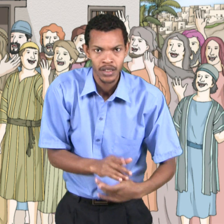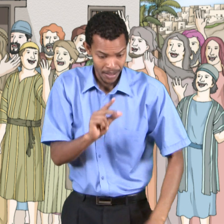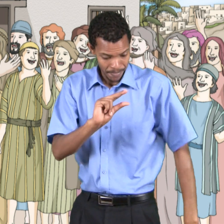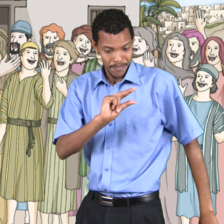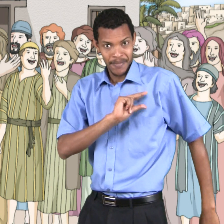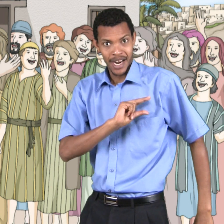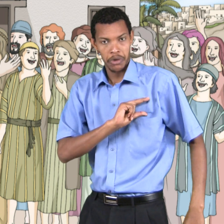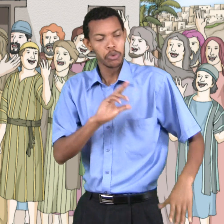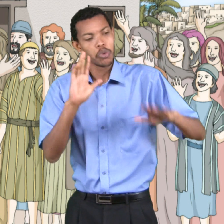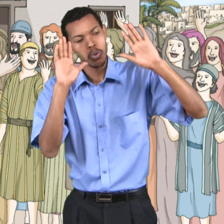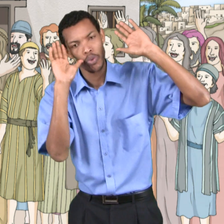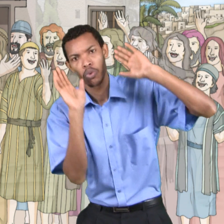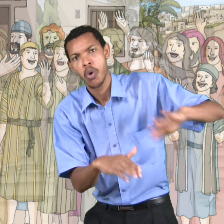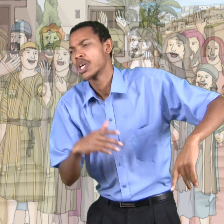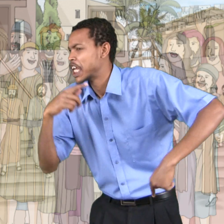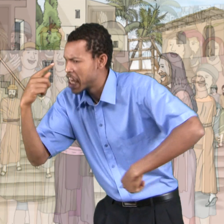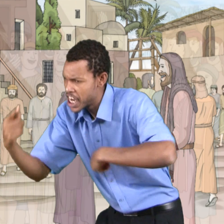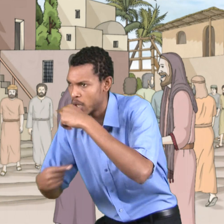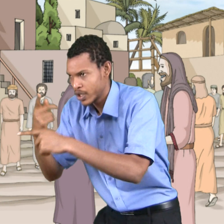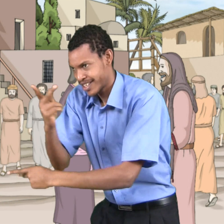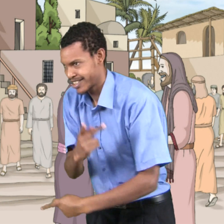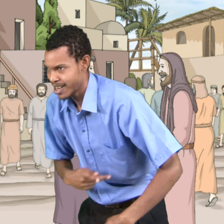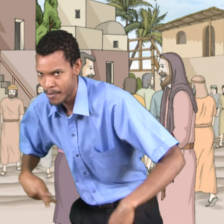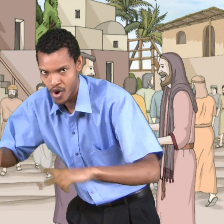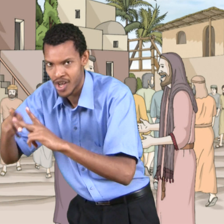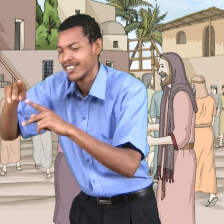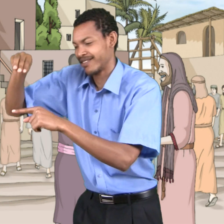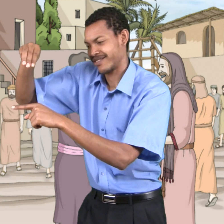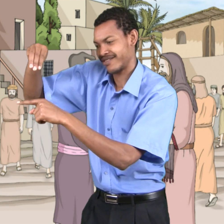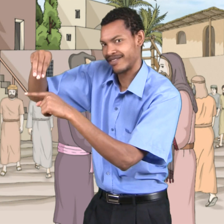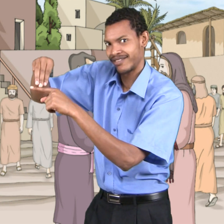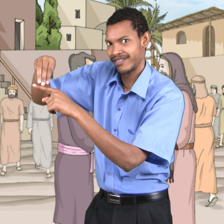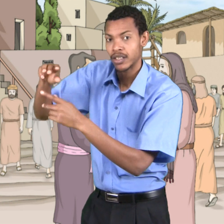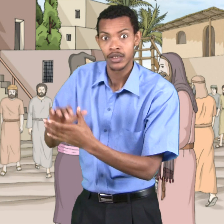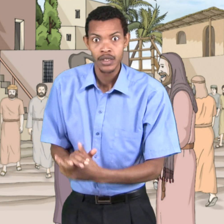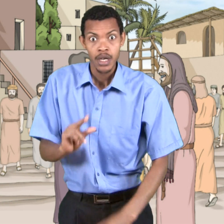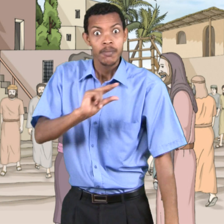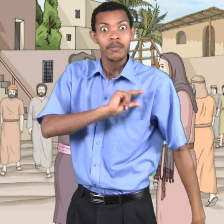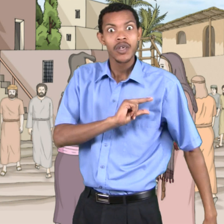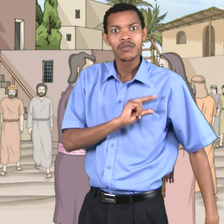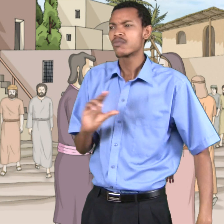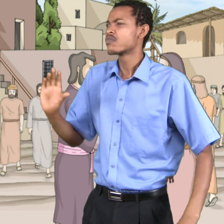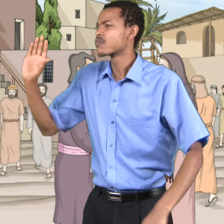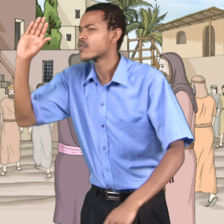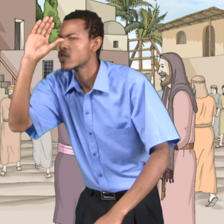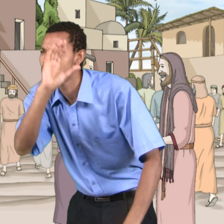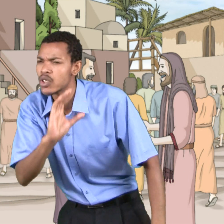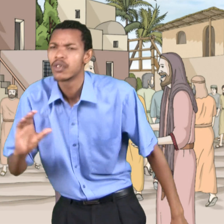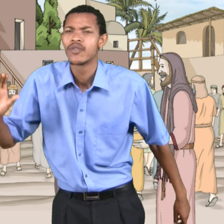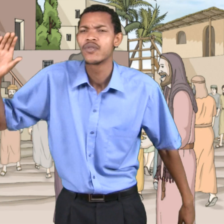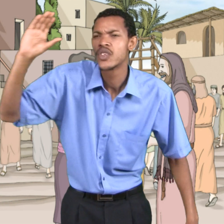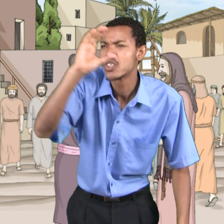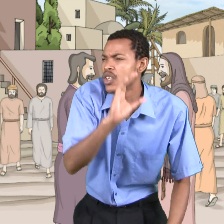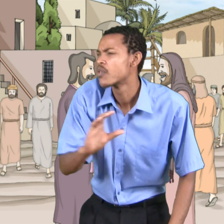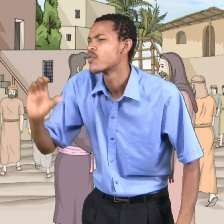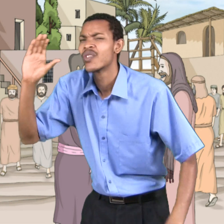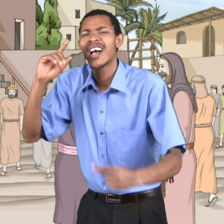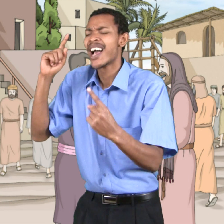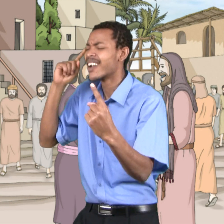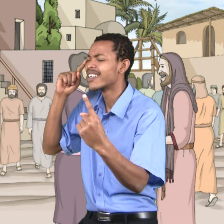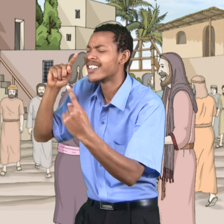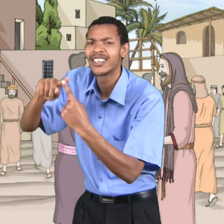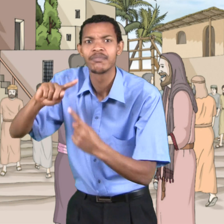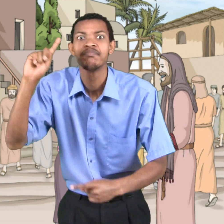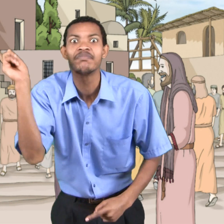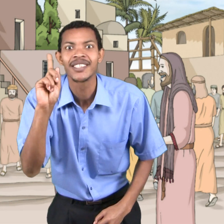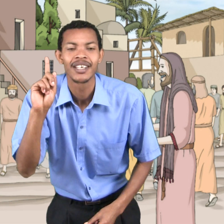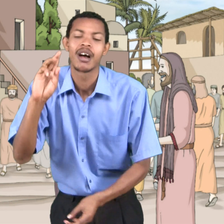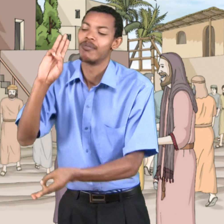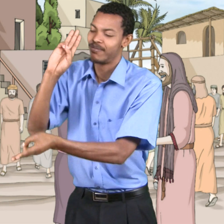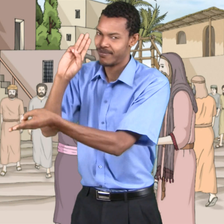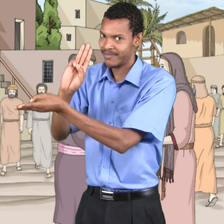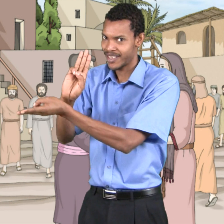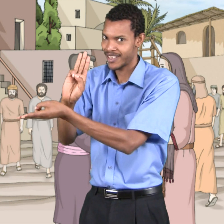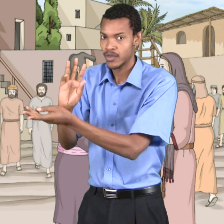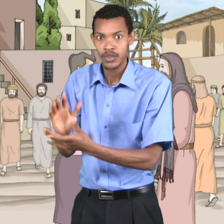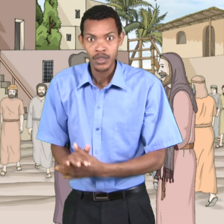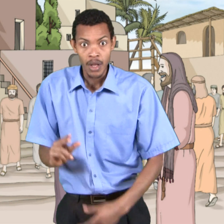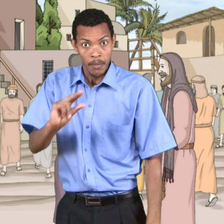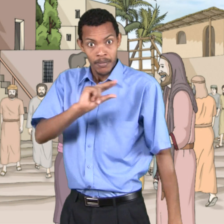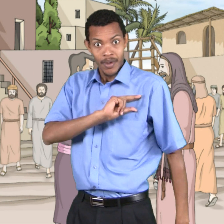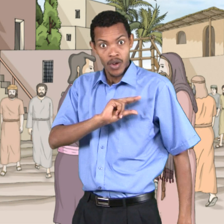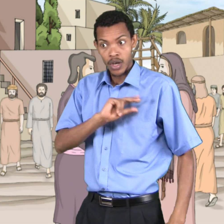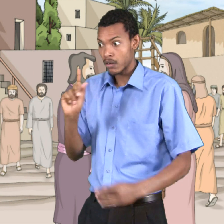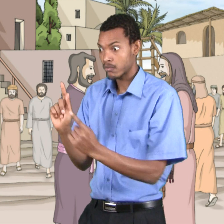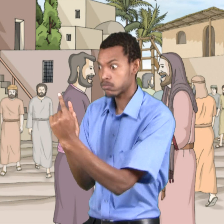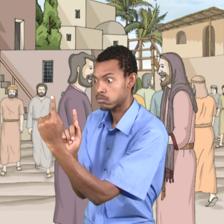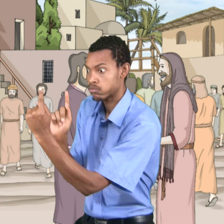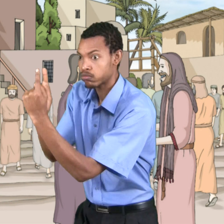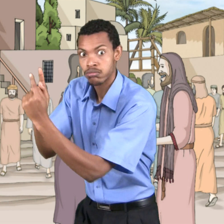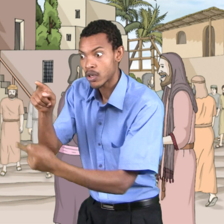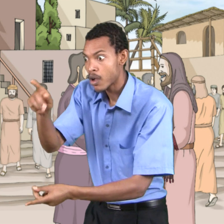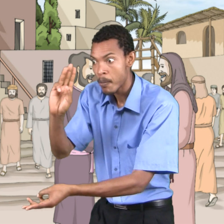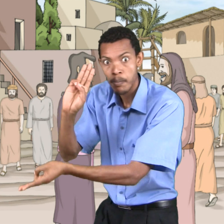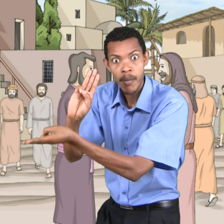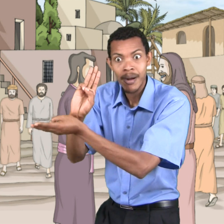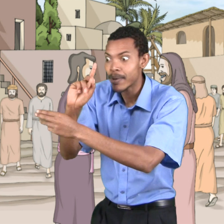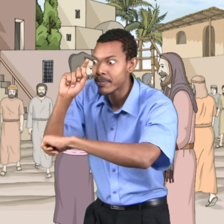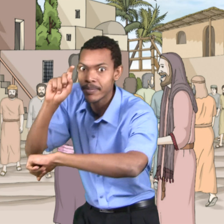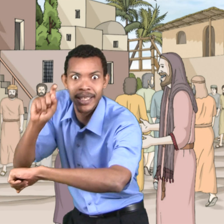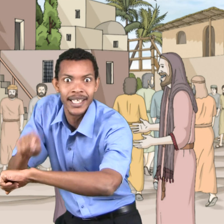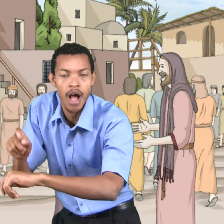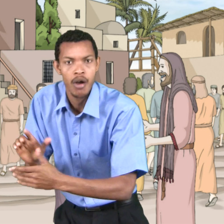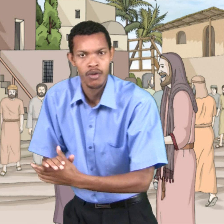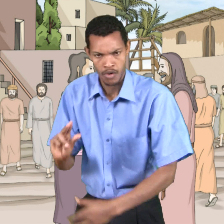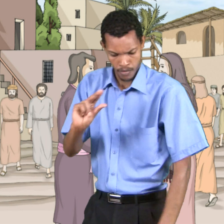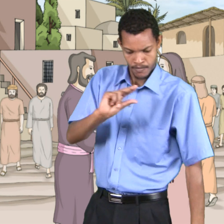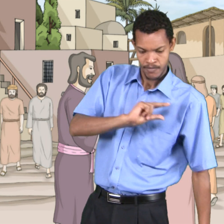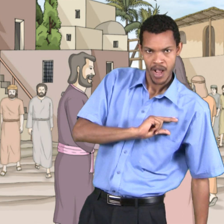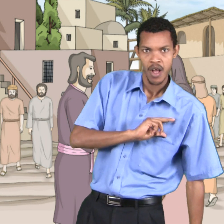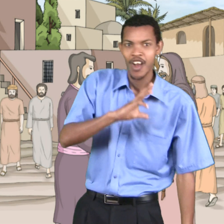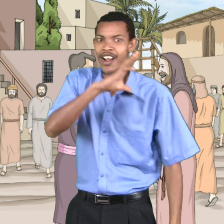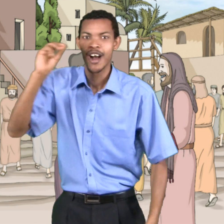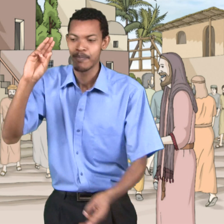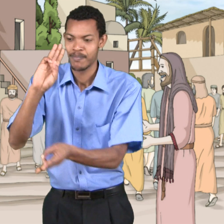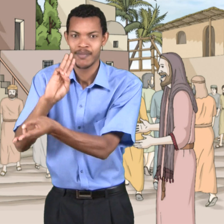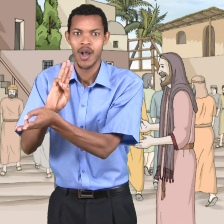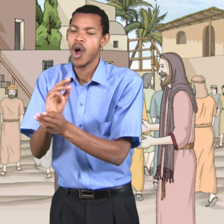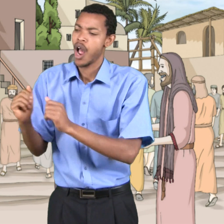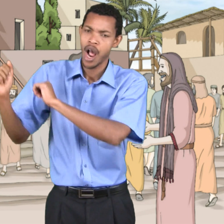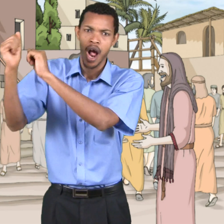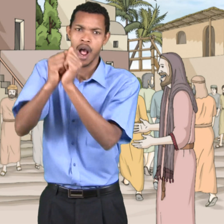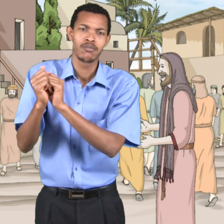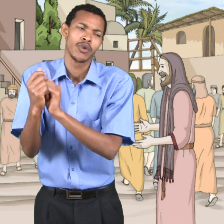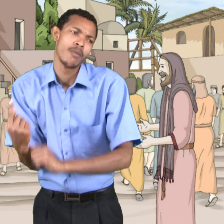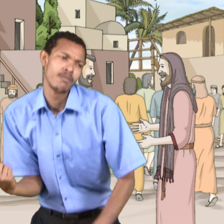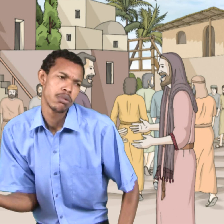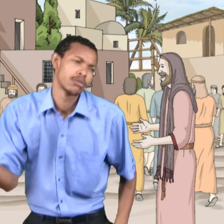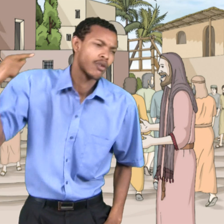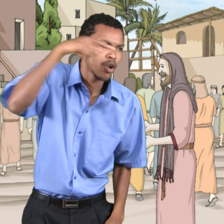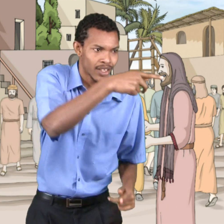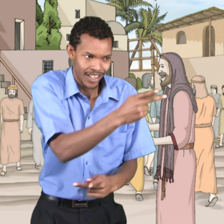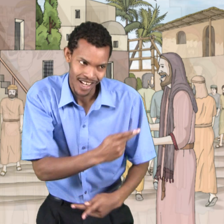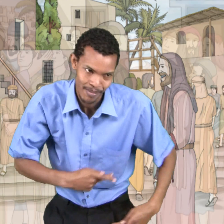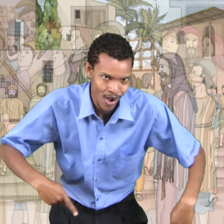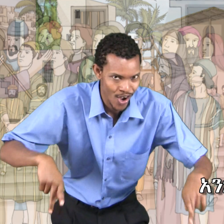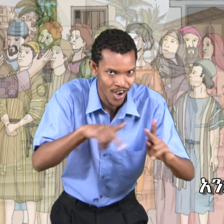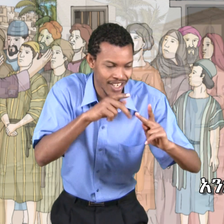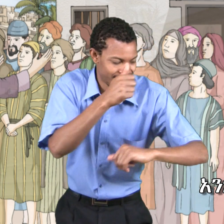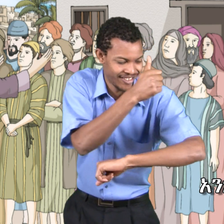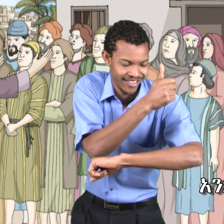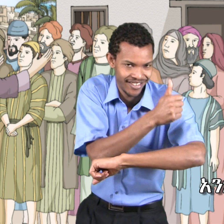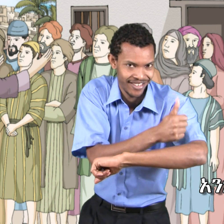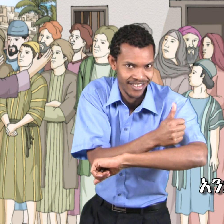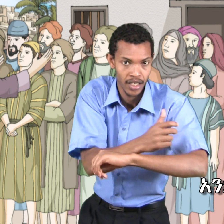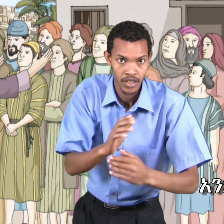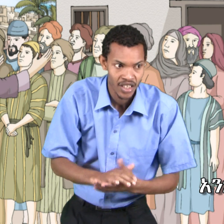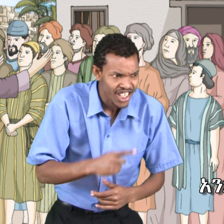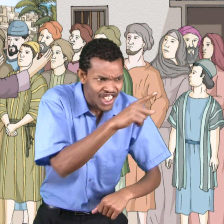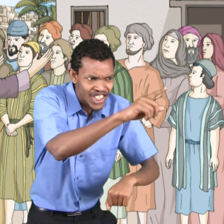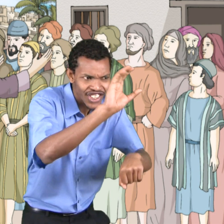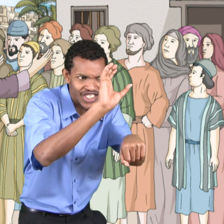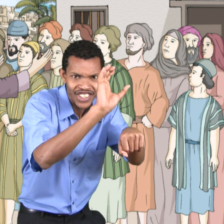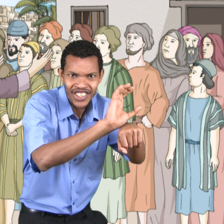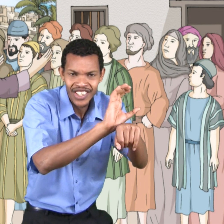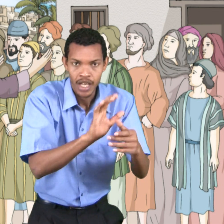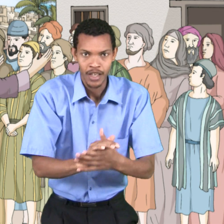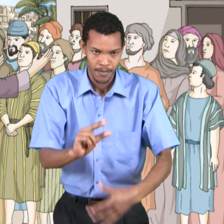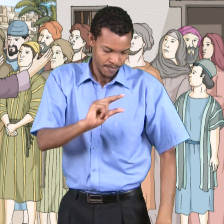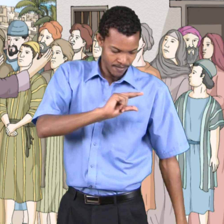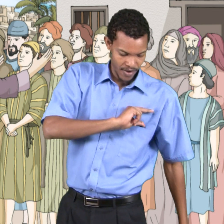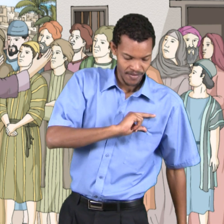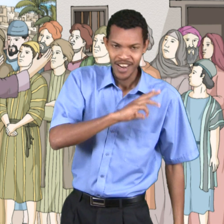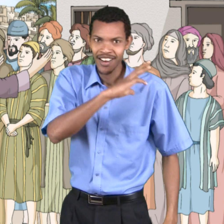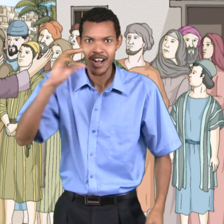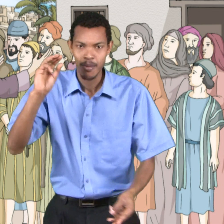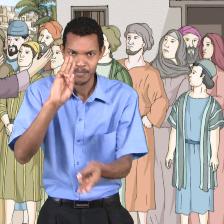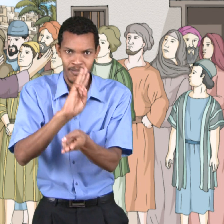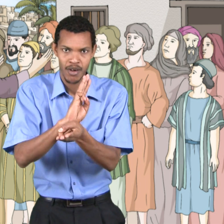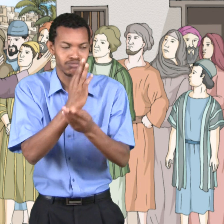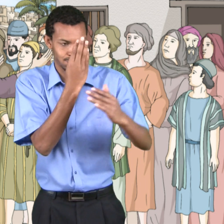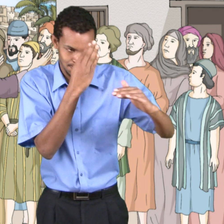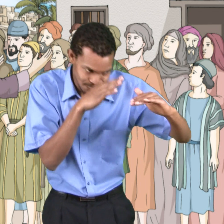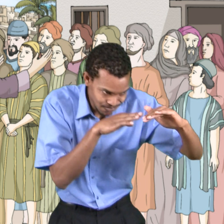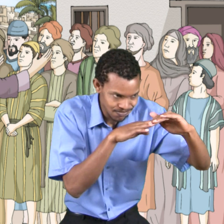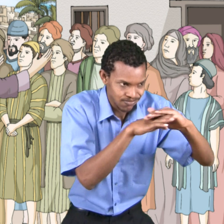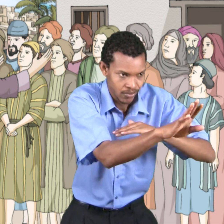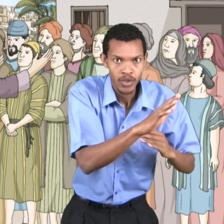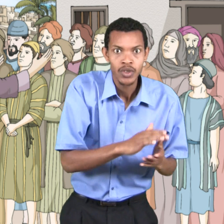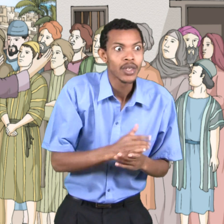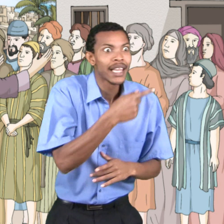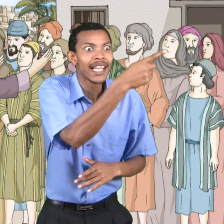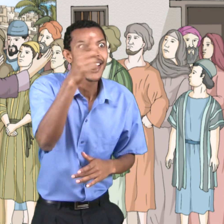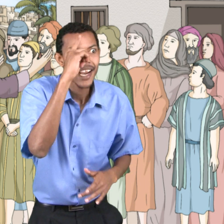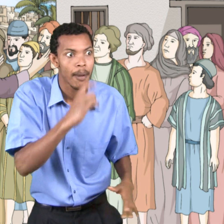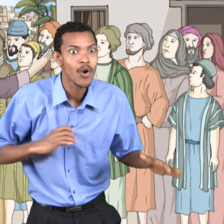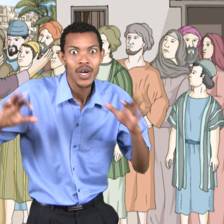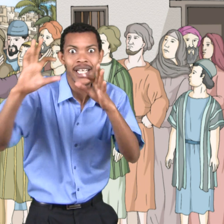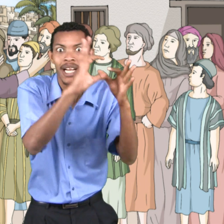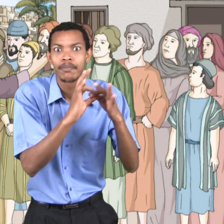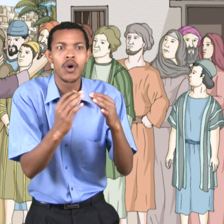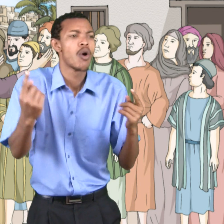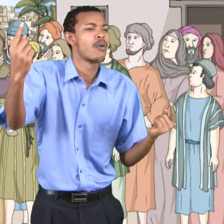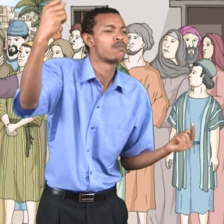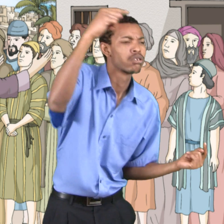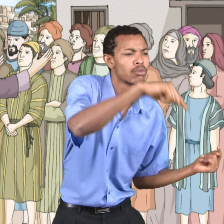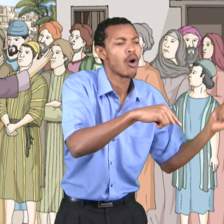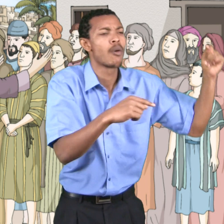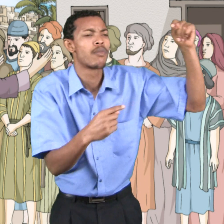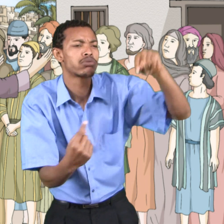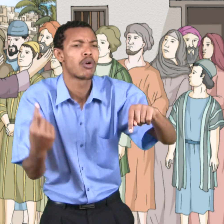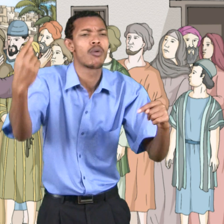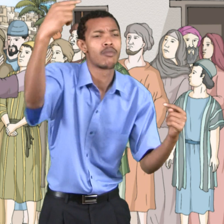Then Barnabas went to Tarsus to look for Saul, and when he found him, he brought him back to Antioch.